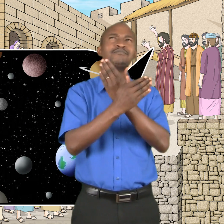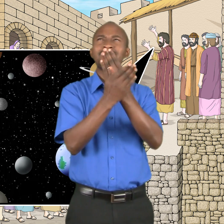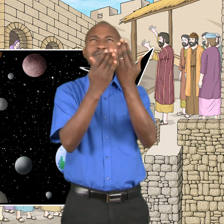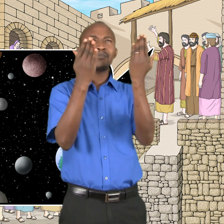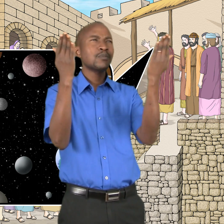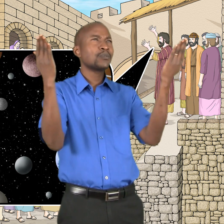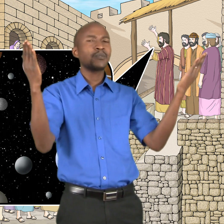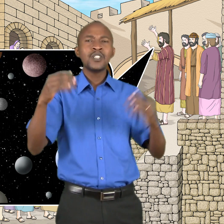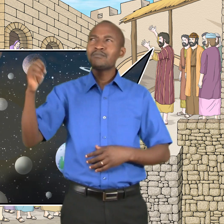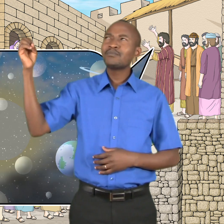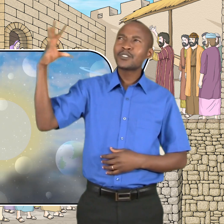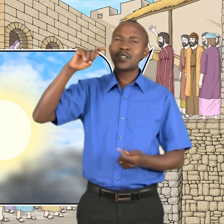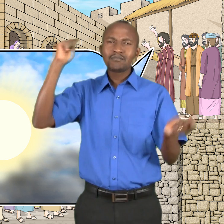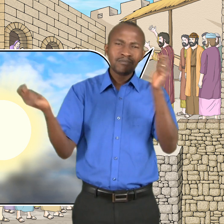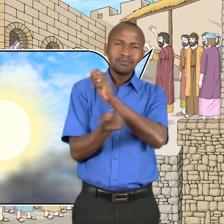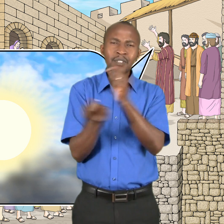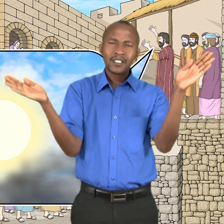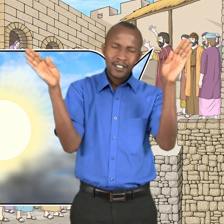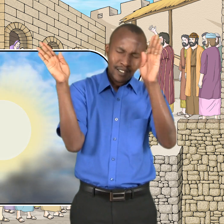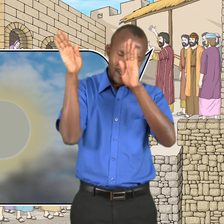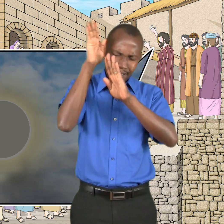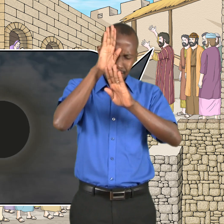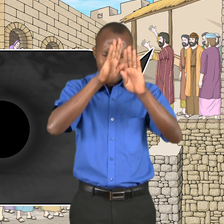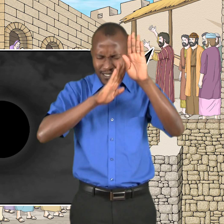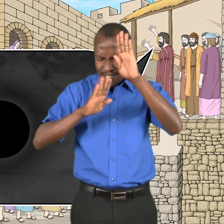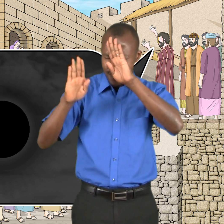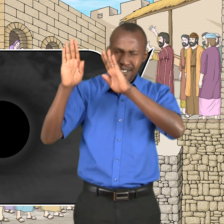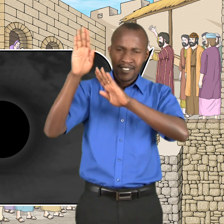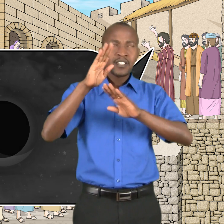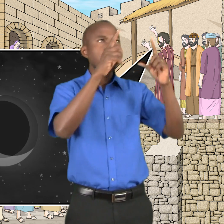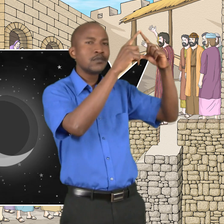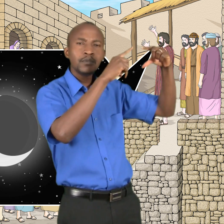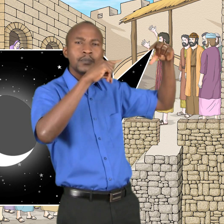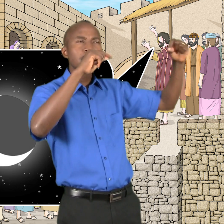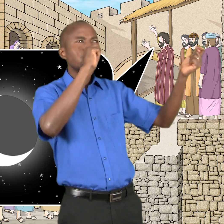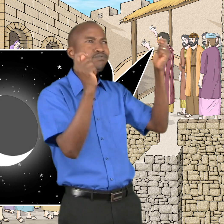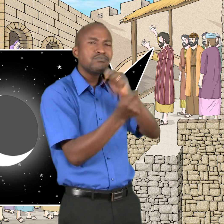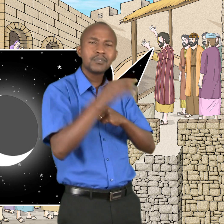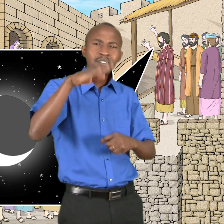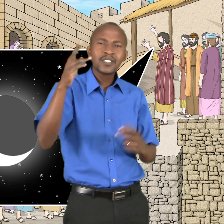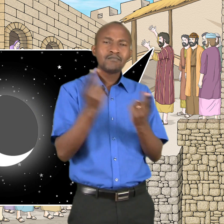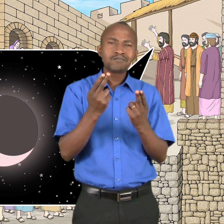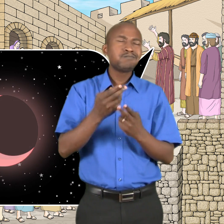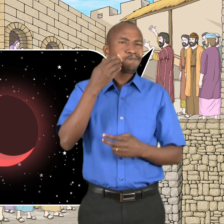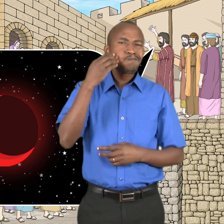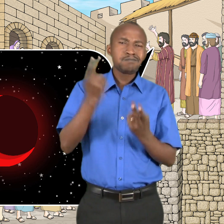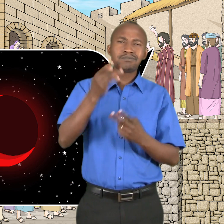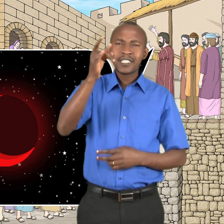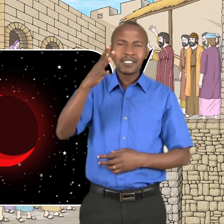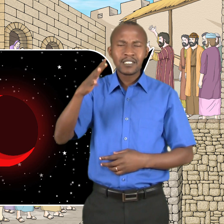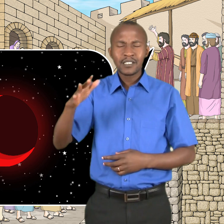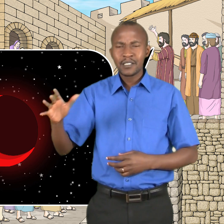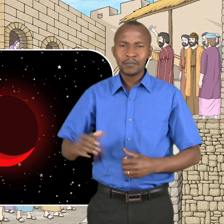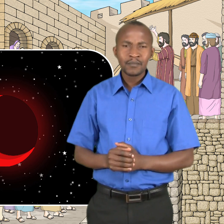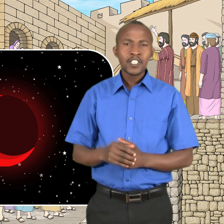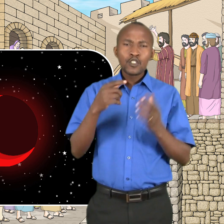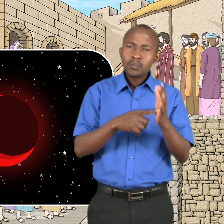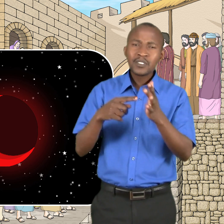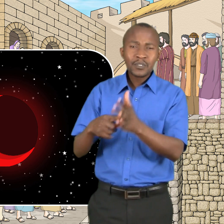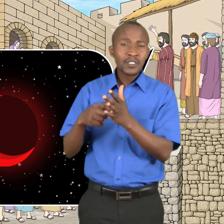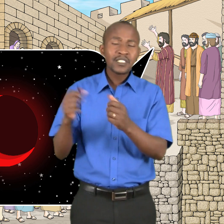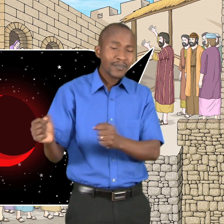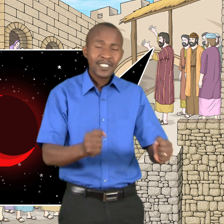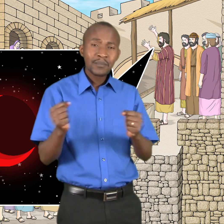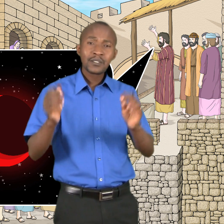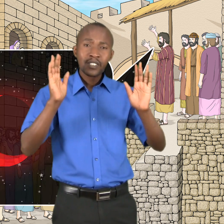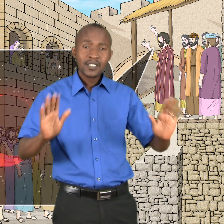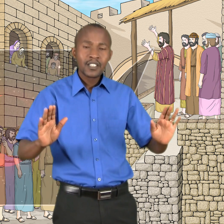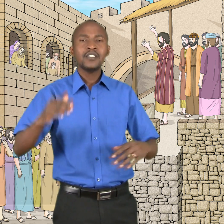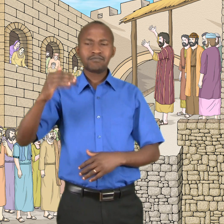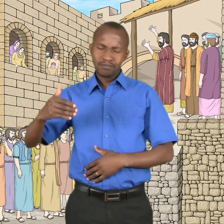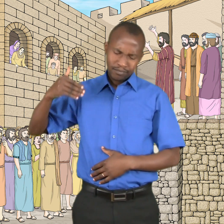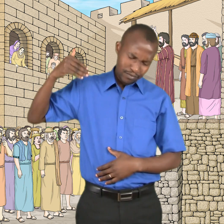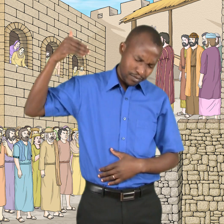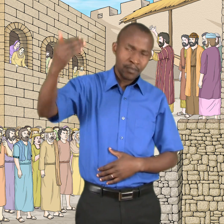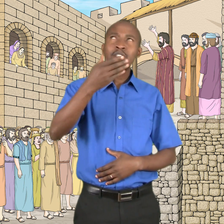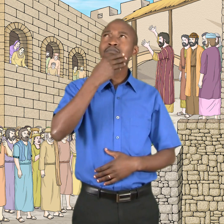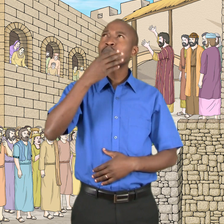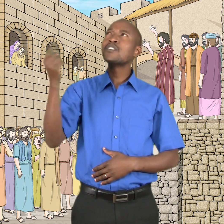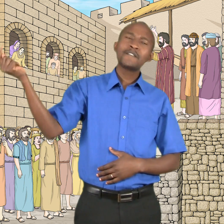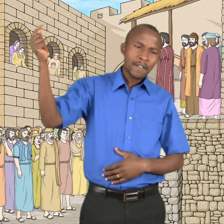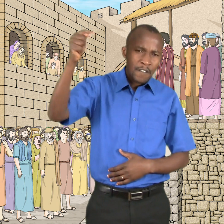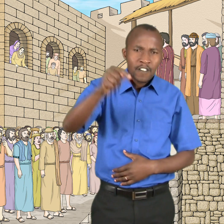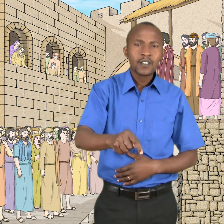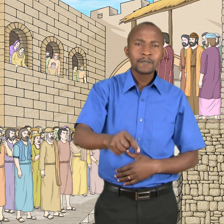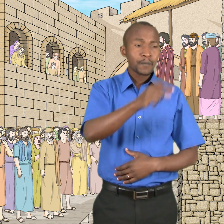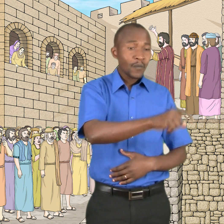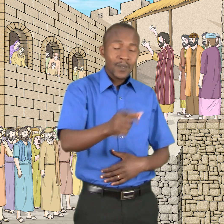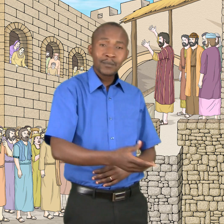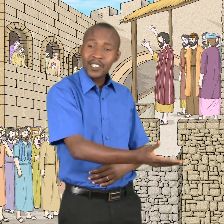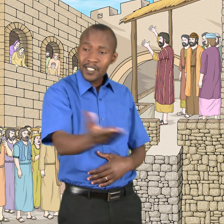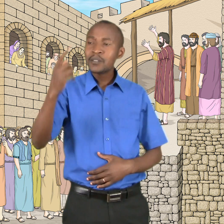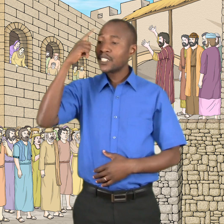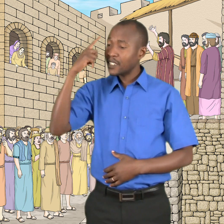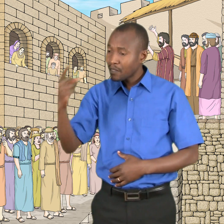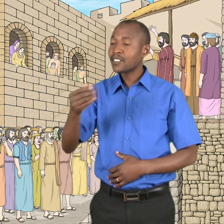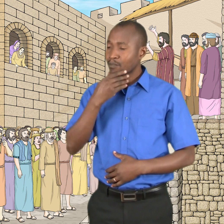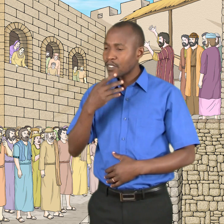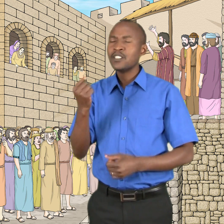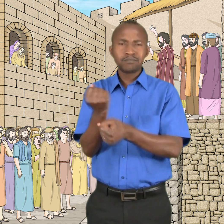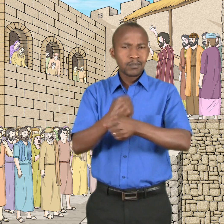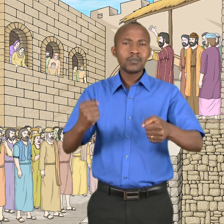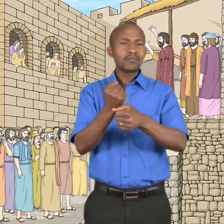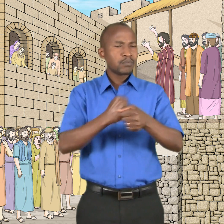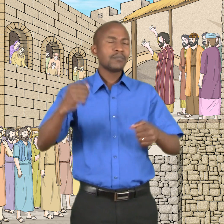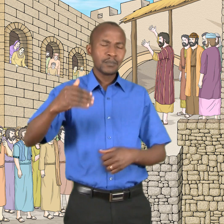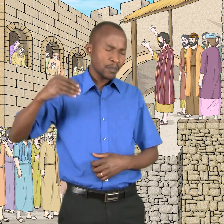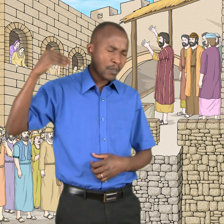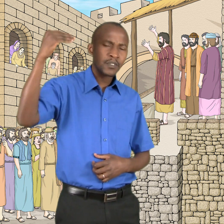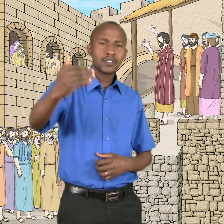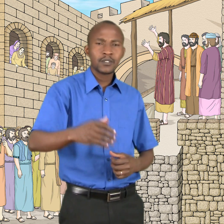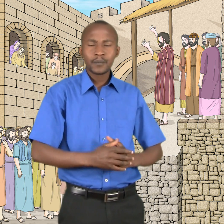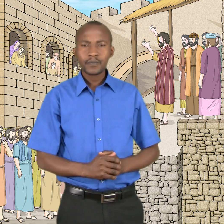The sun will be turned to darkness, and the moon to blood, before the coming of the great and glorious Day of the Lord.